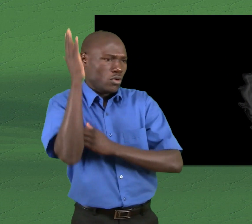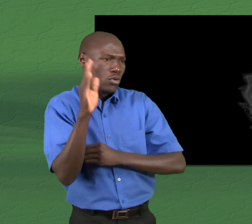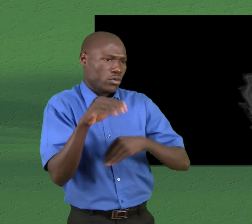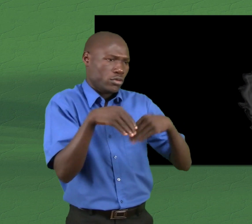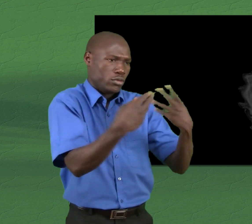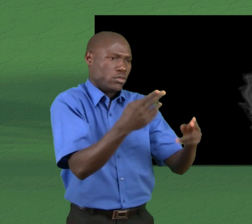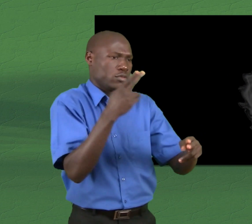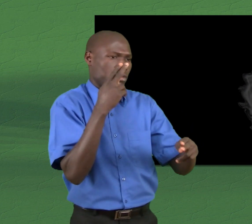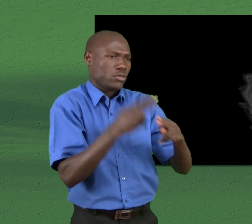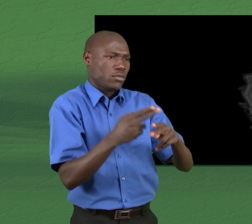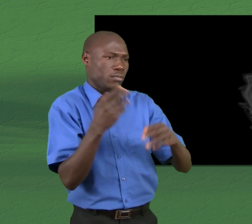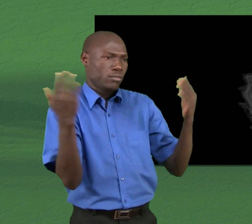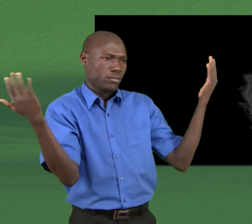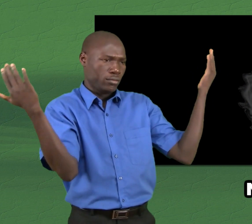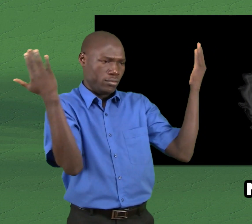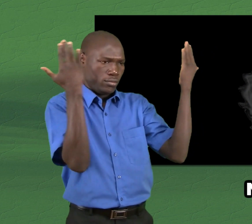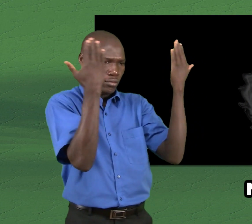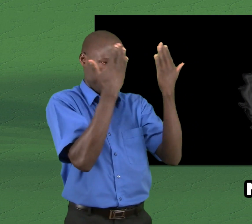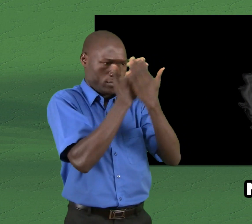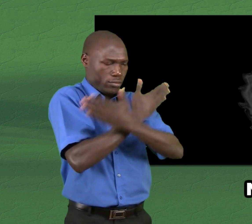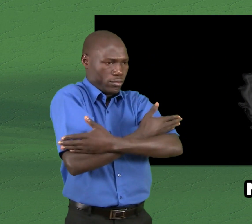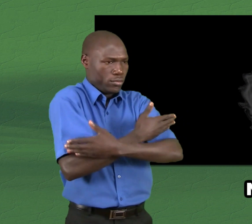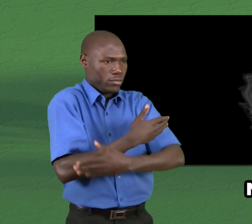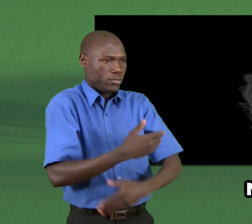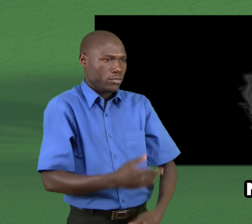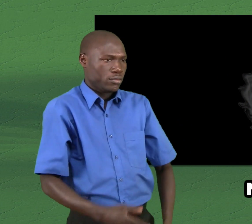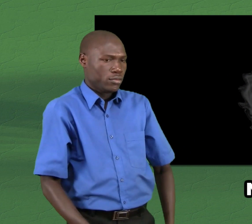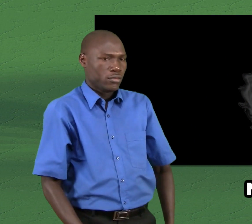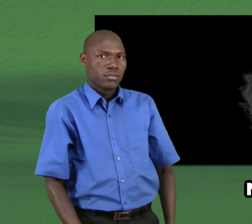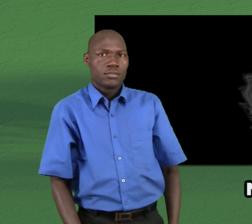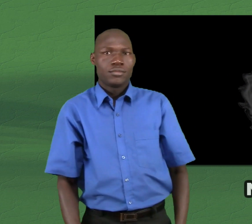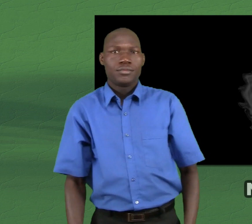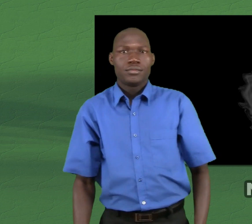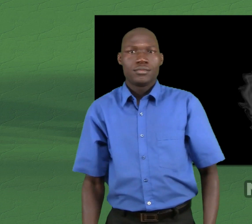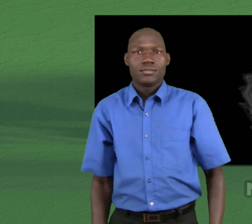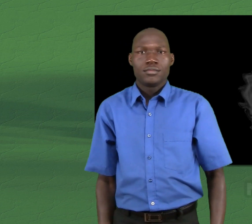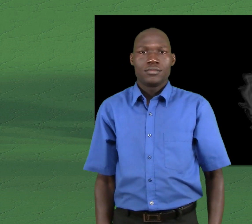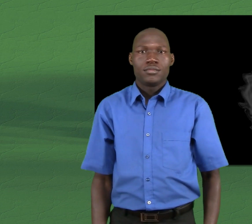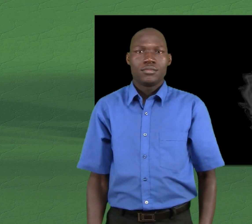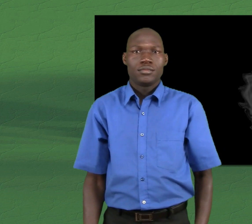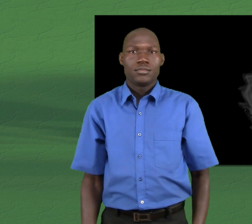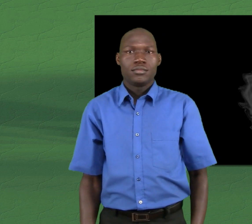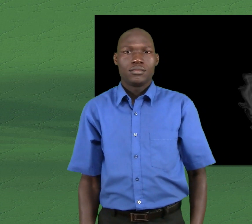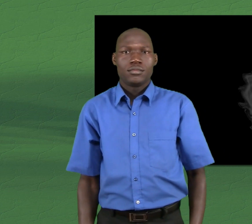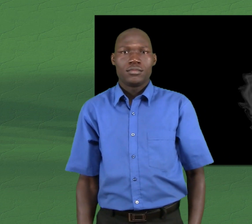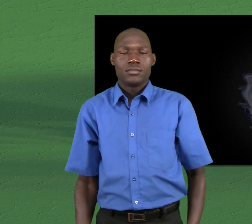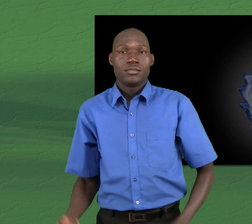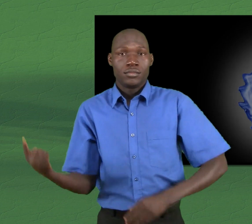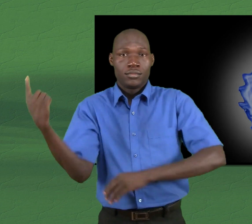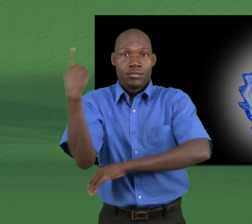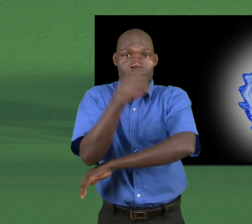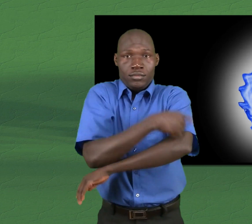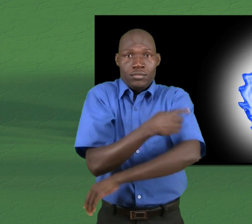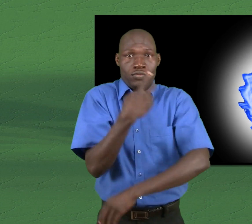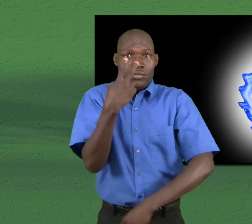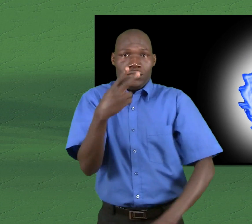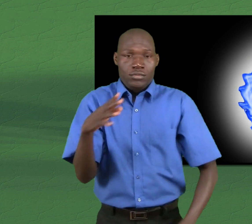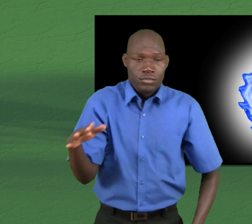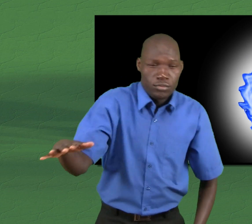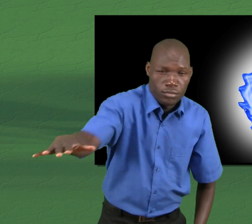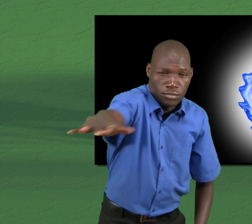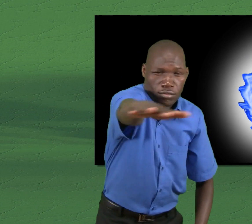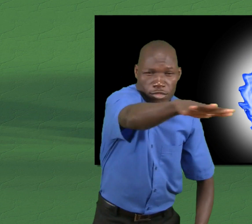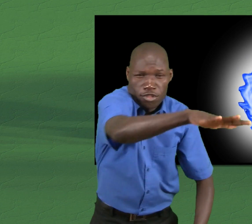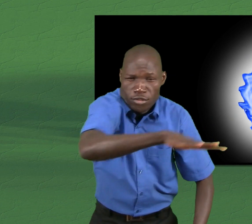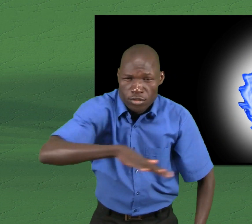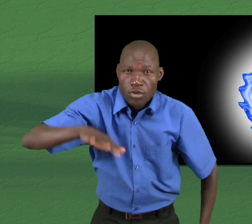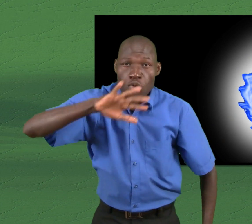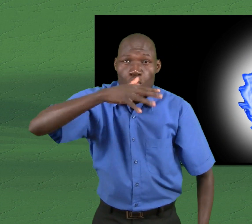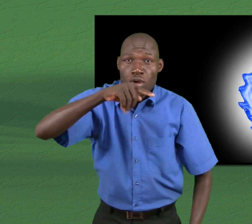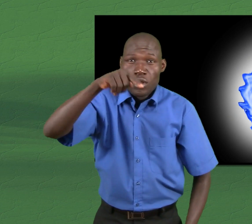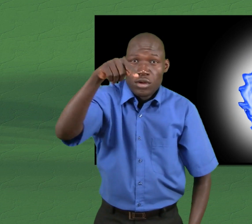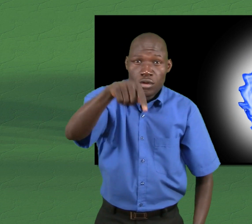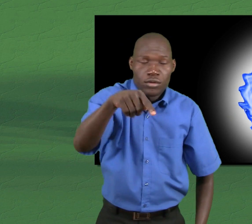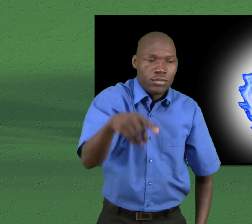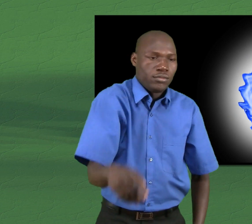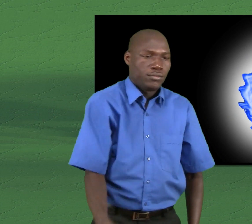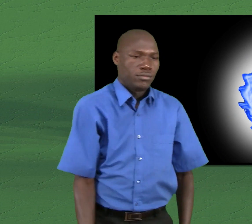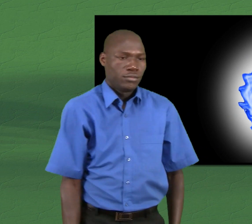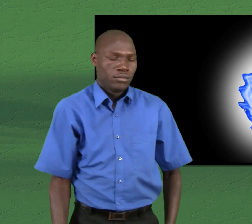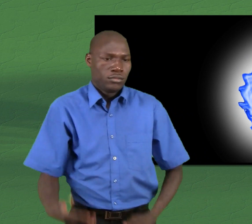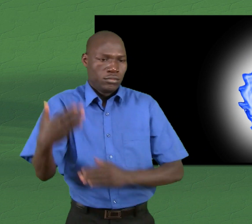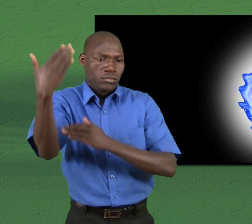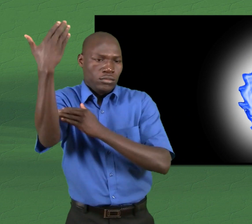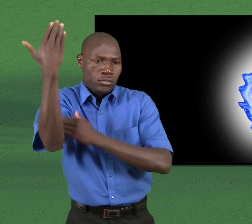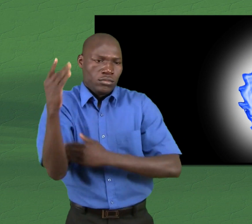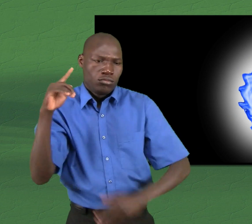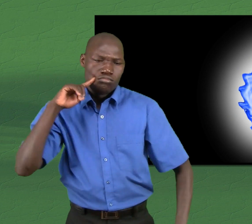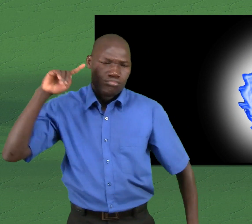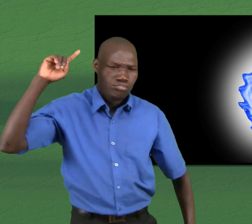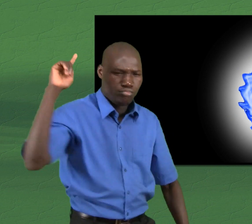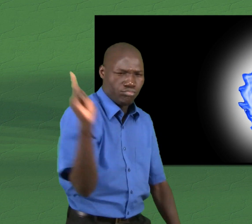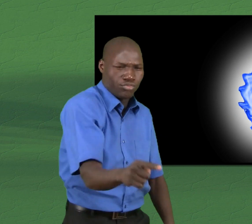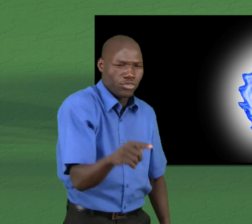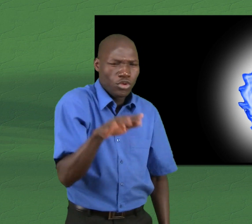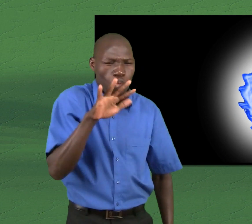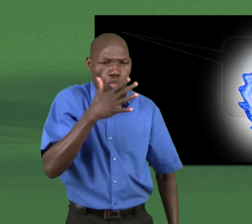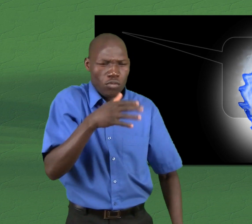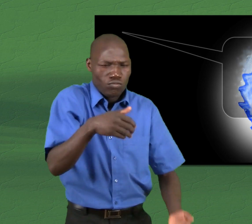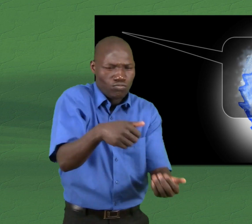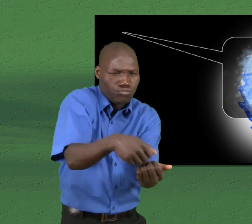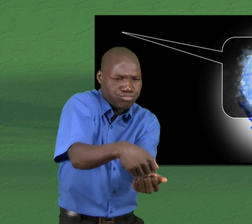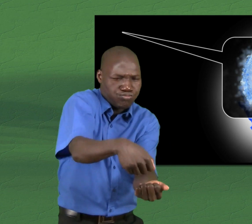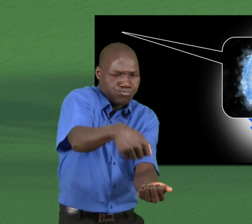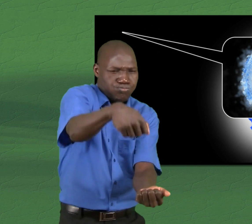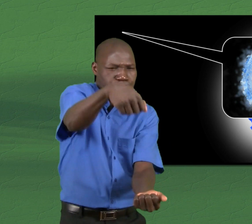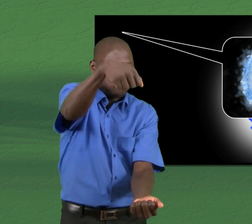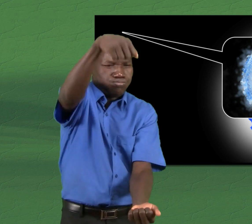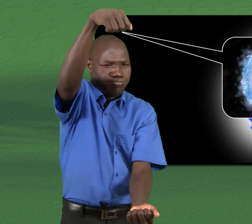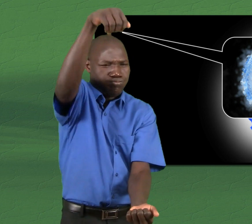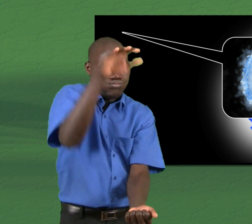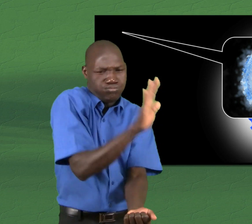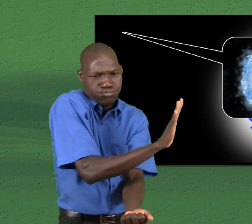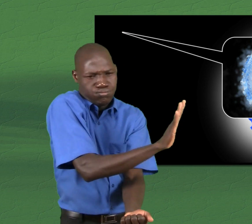And there was evening, and there was morning—the first day.